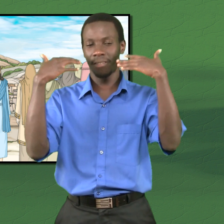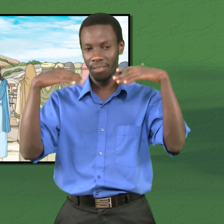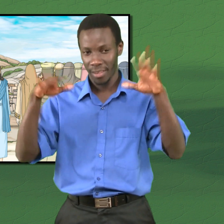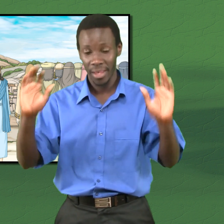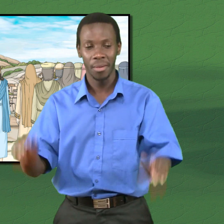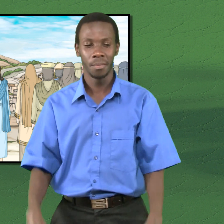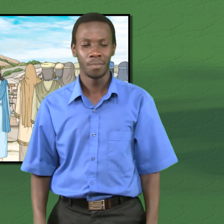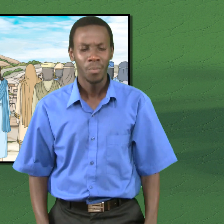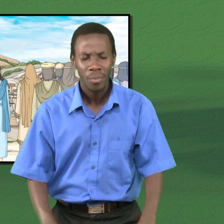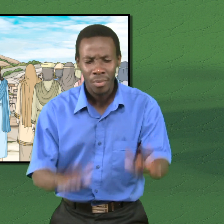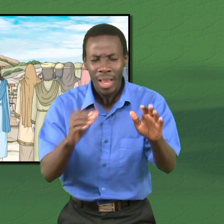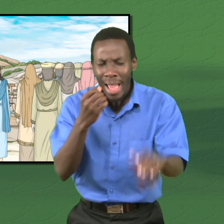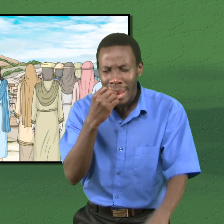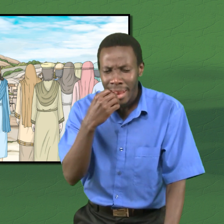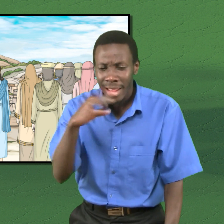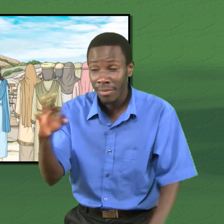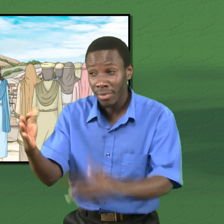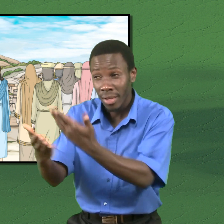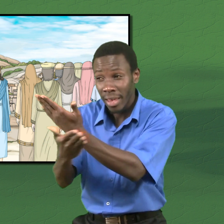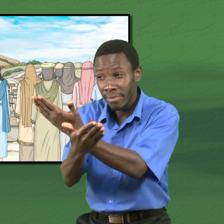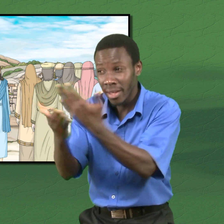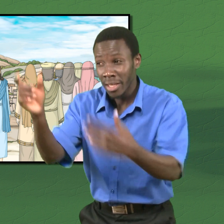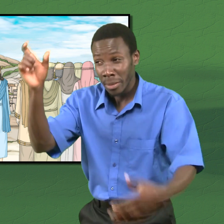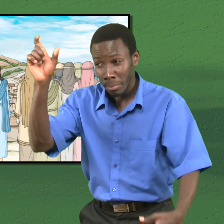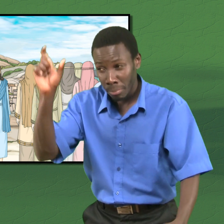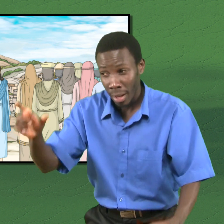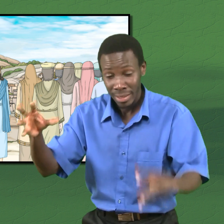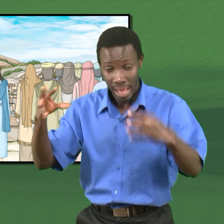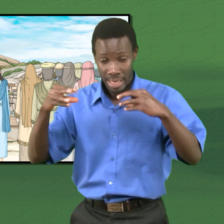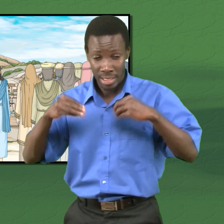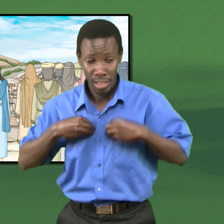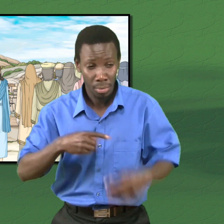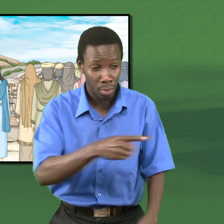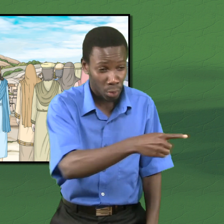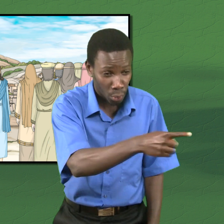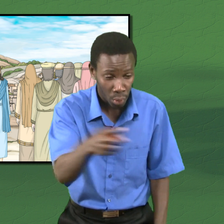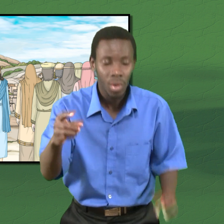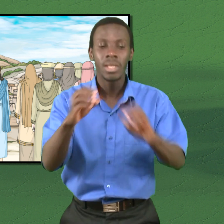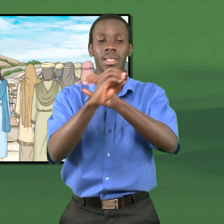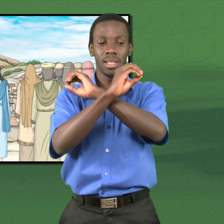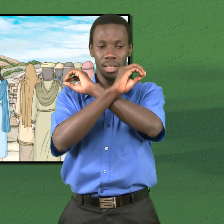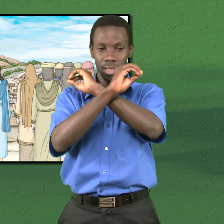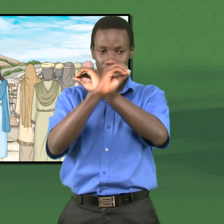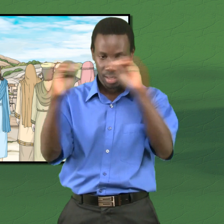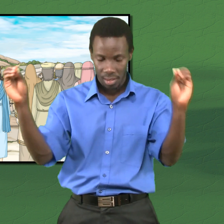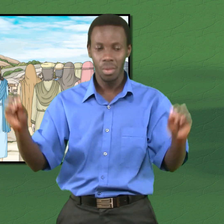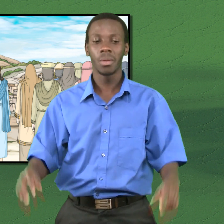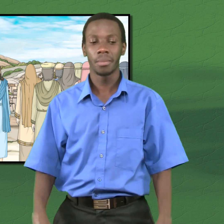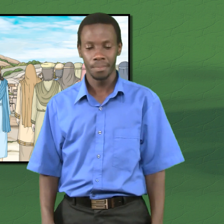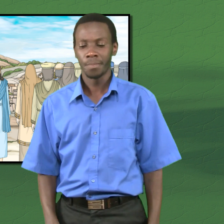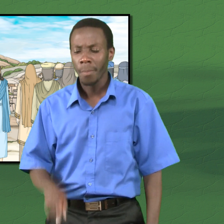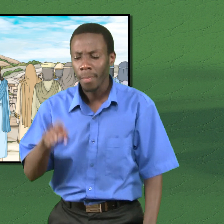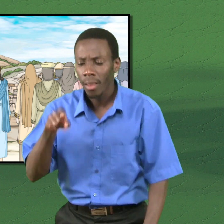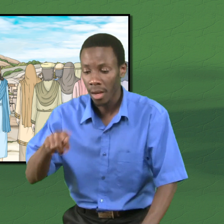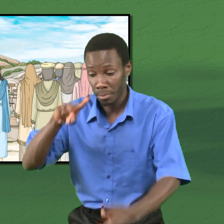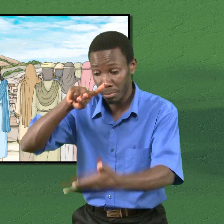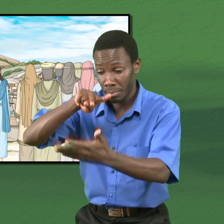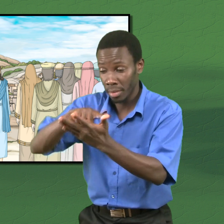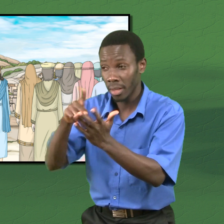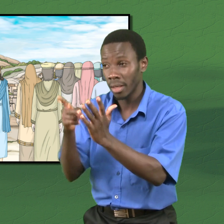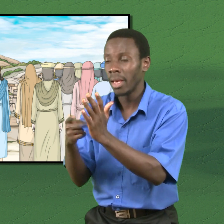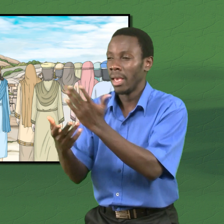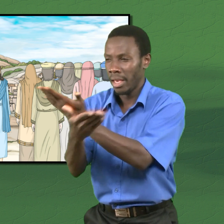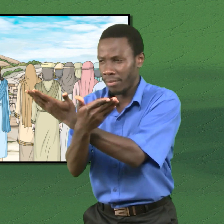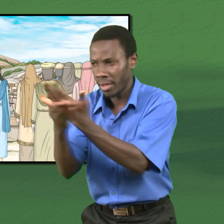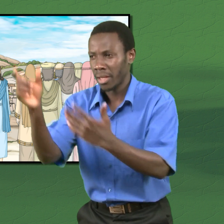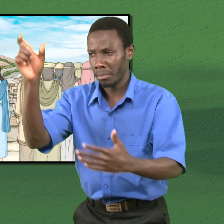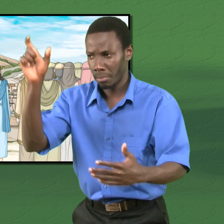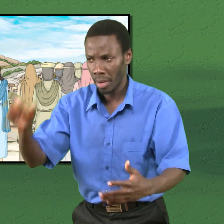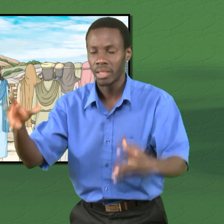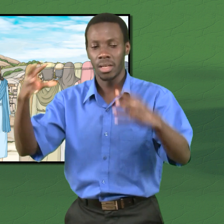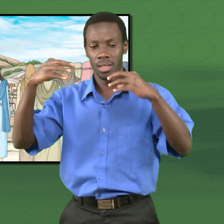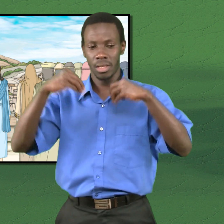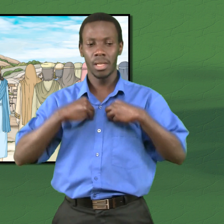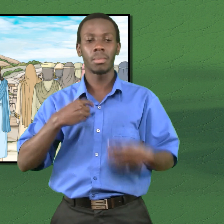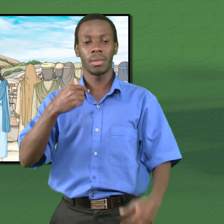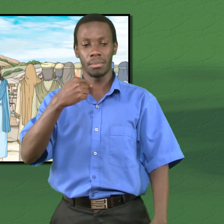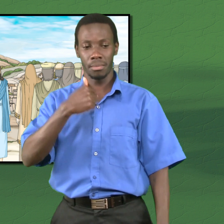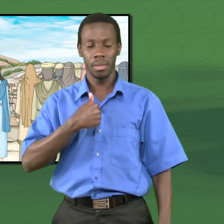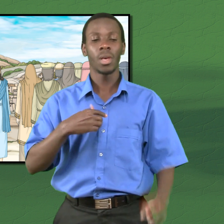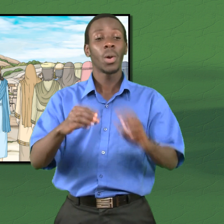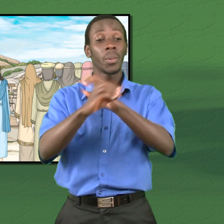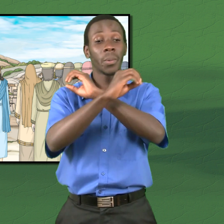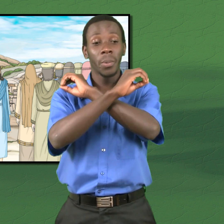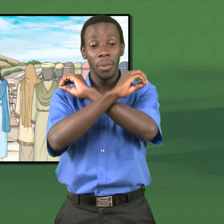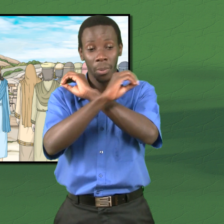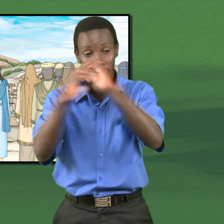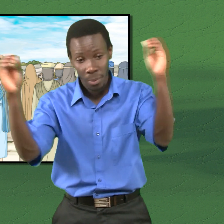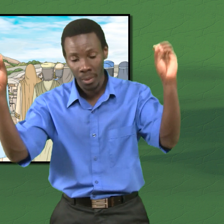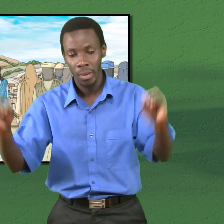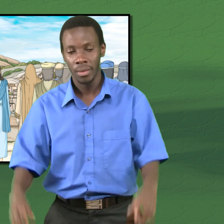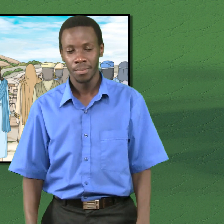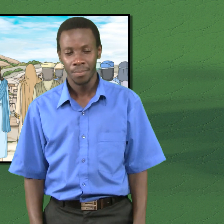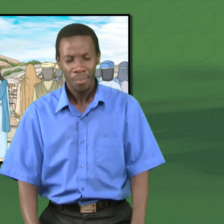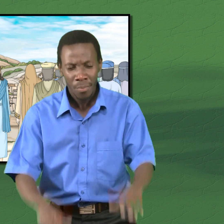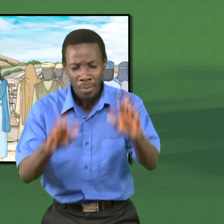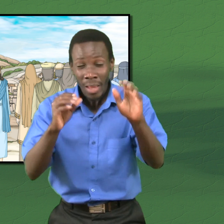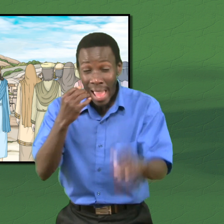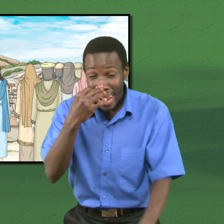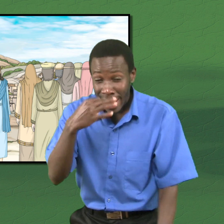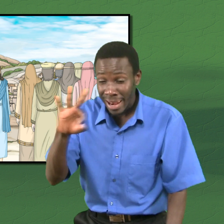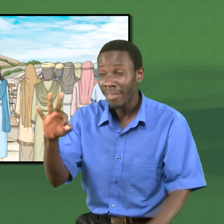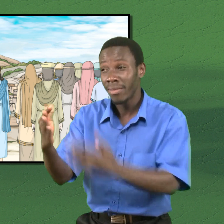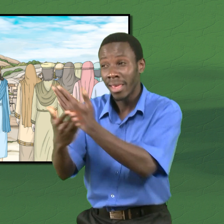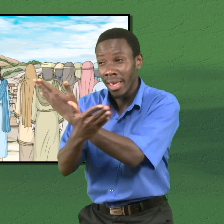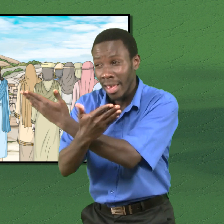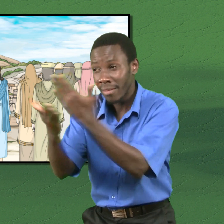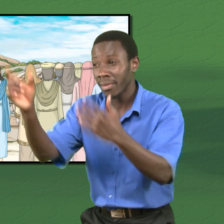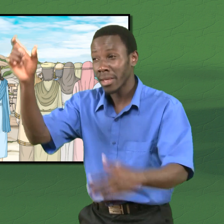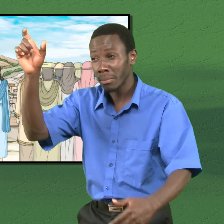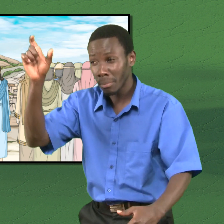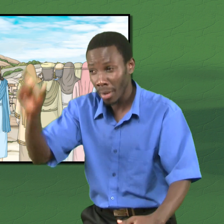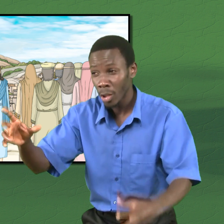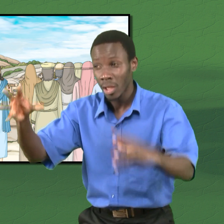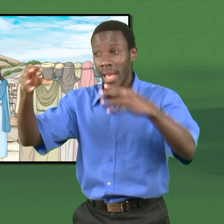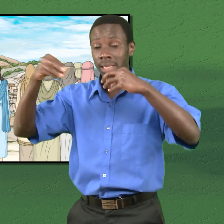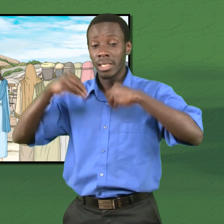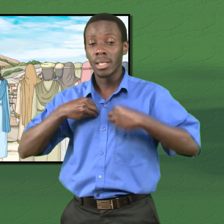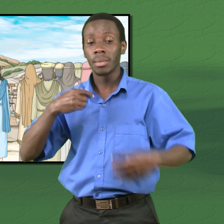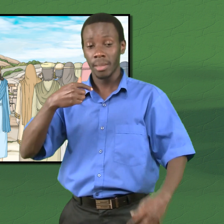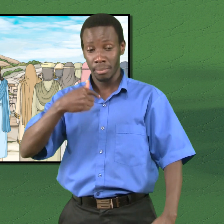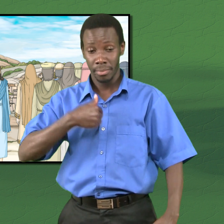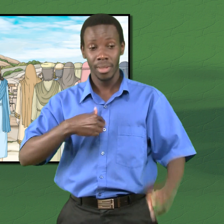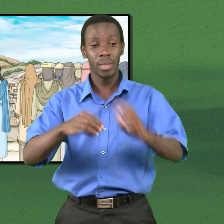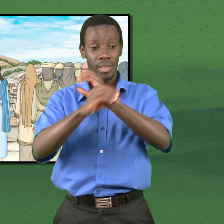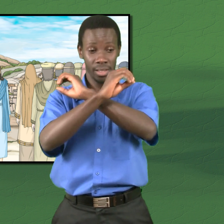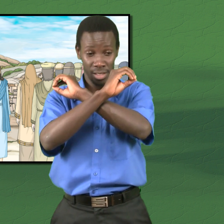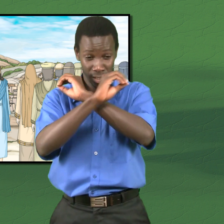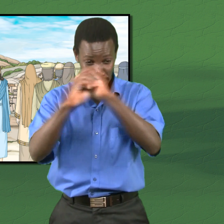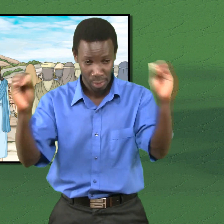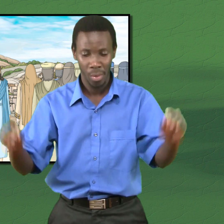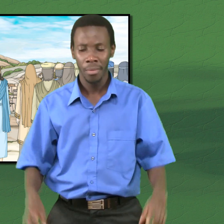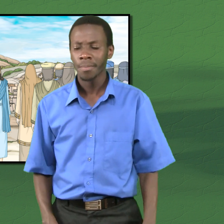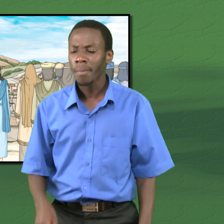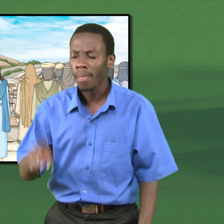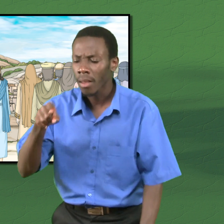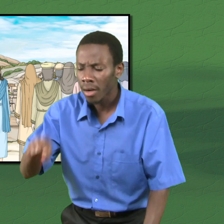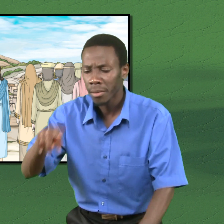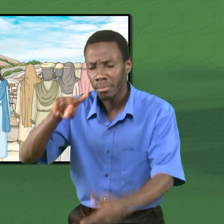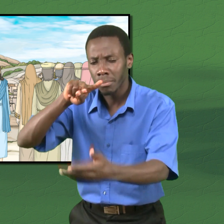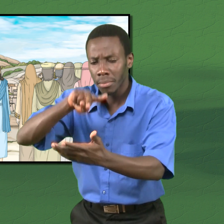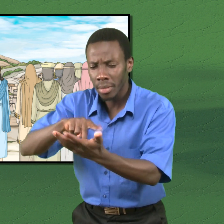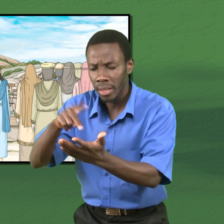whoever rejects you rejects Me;